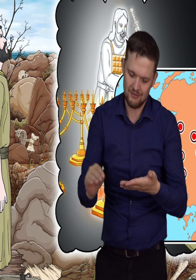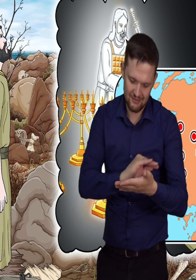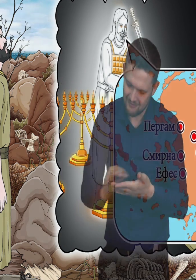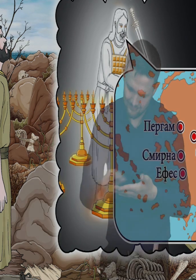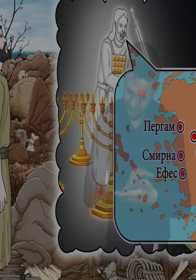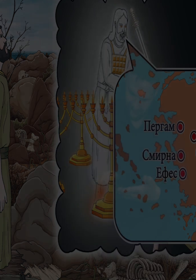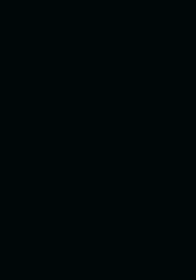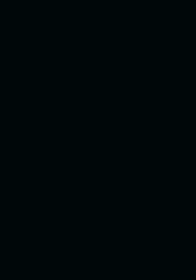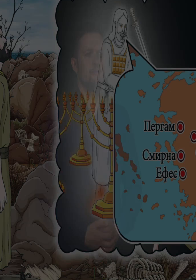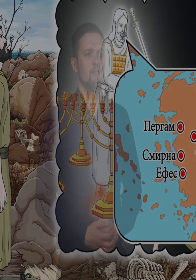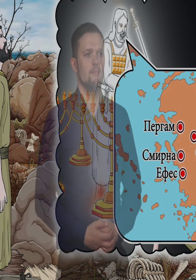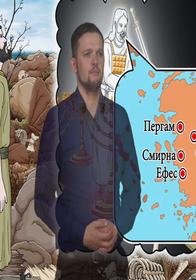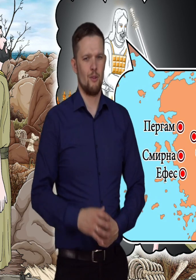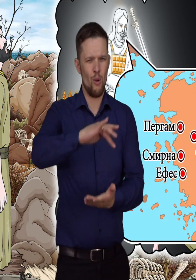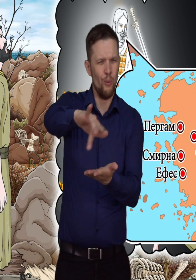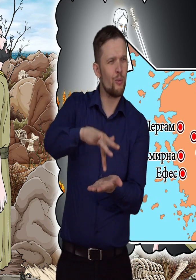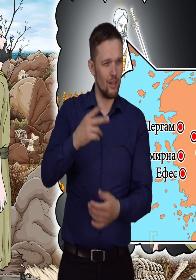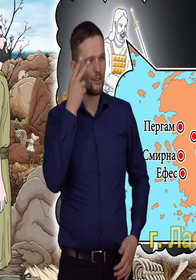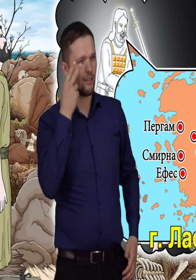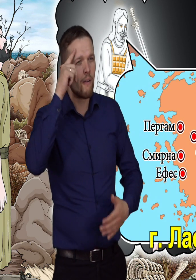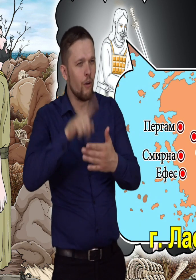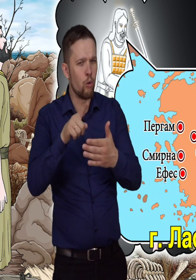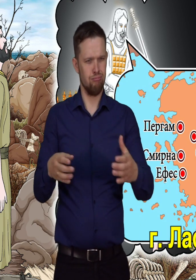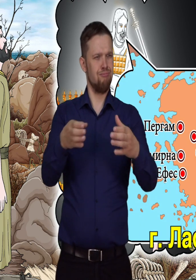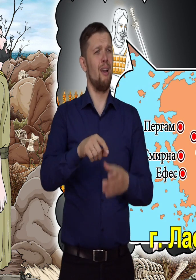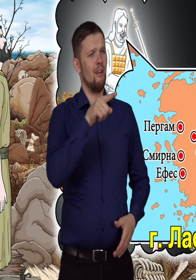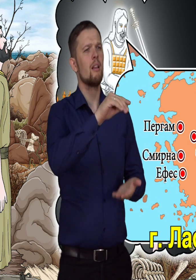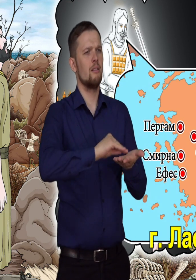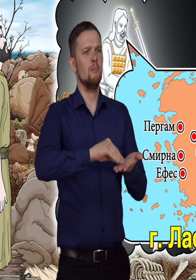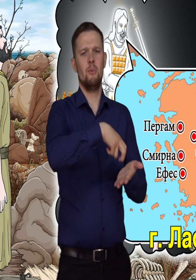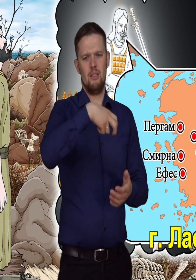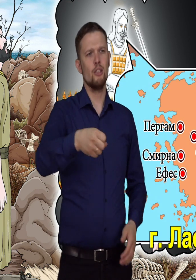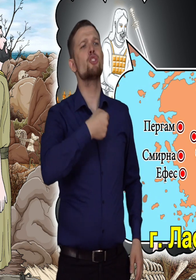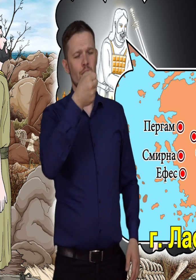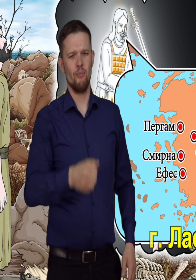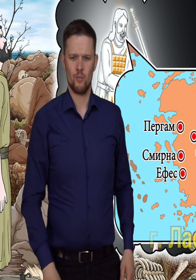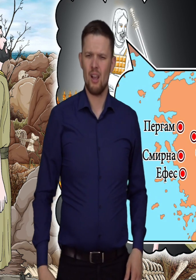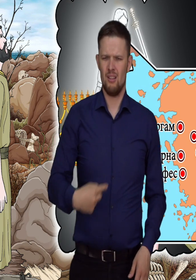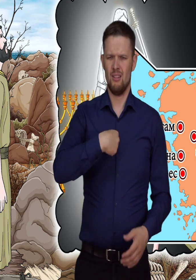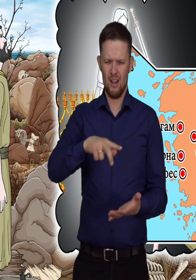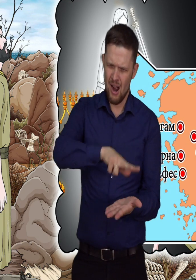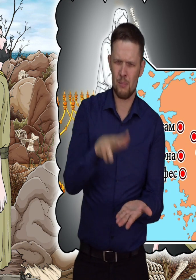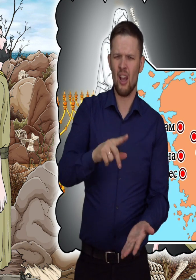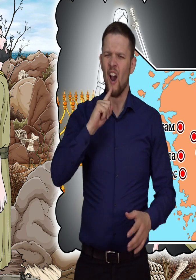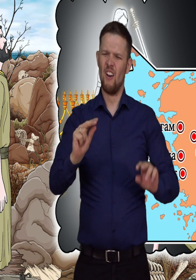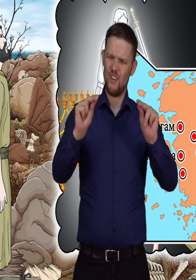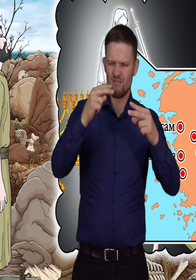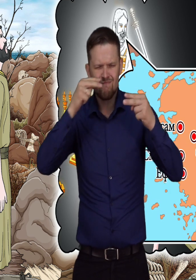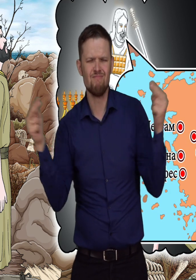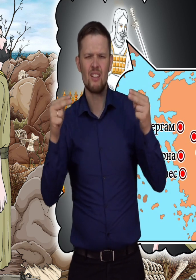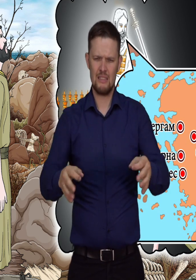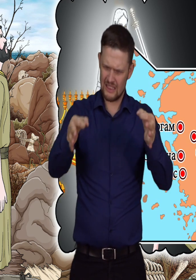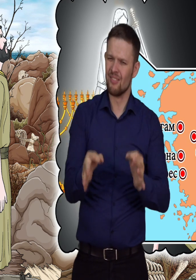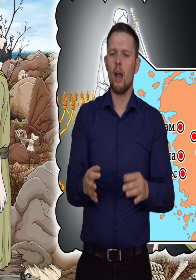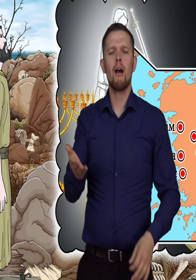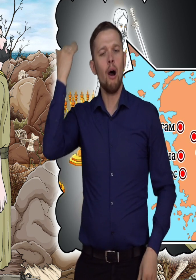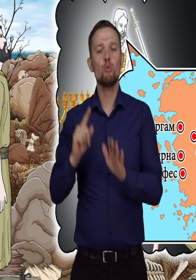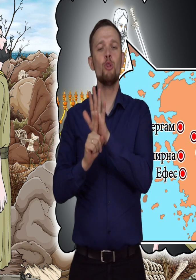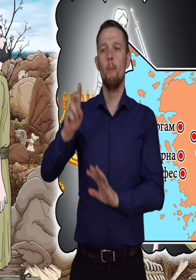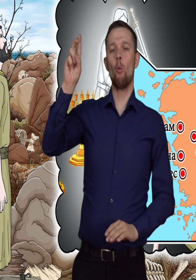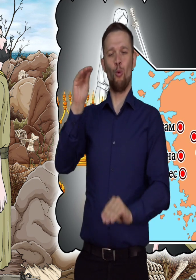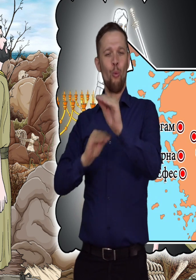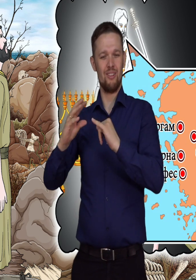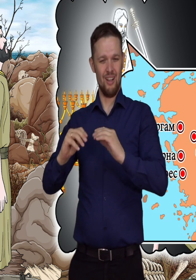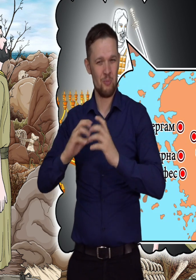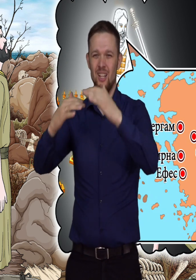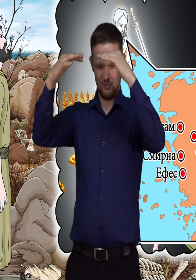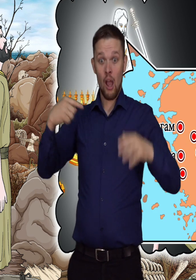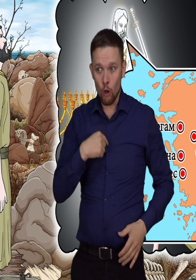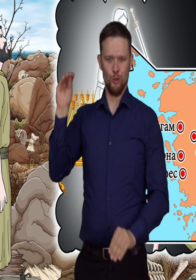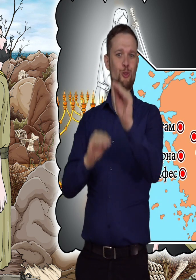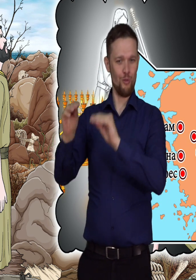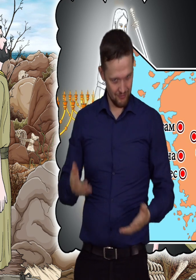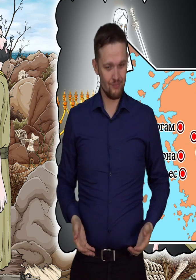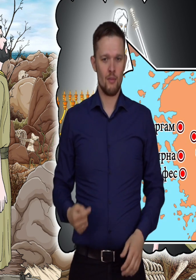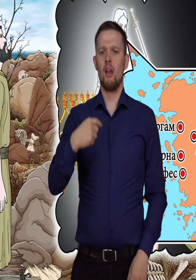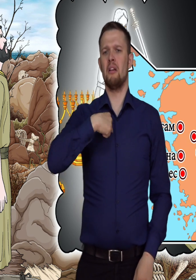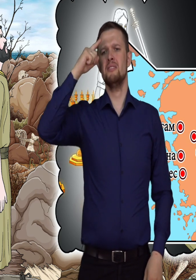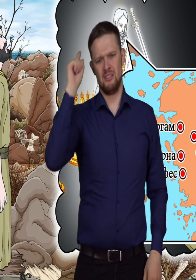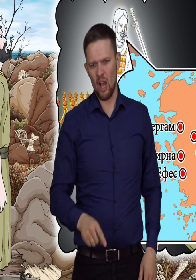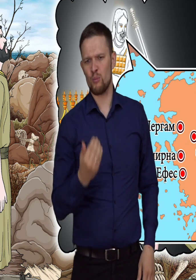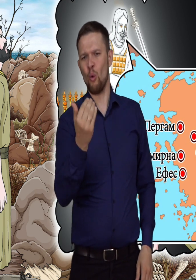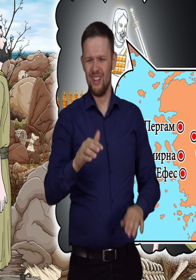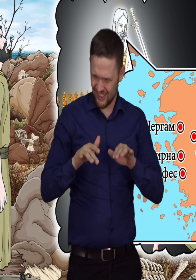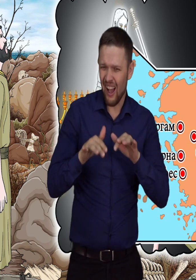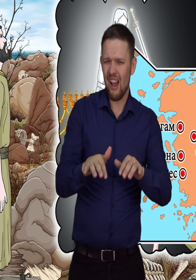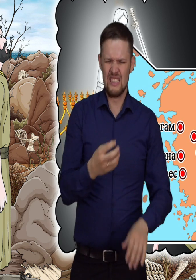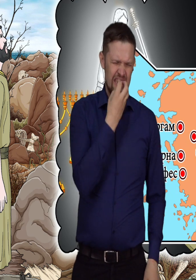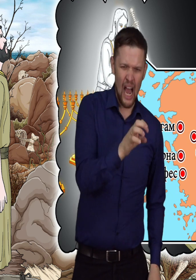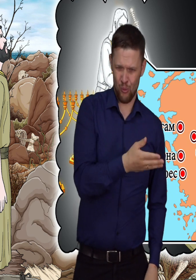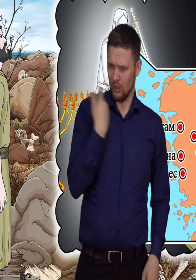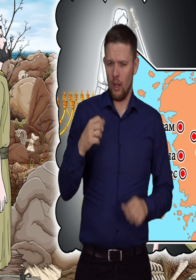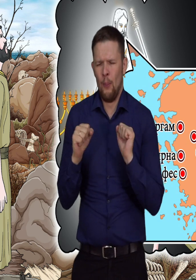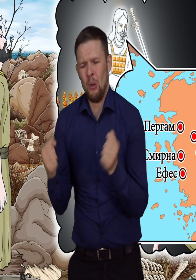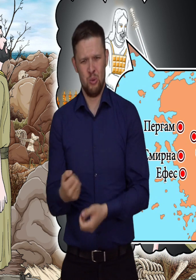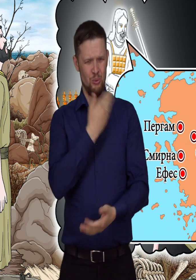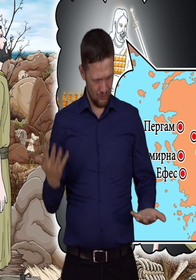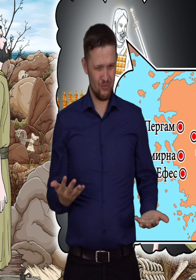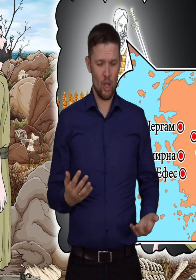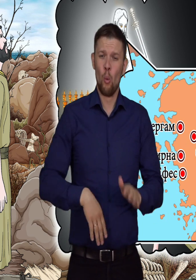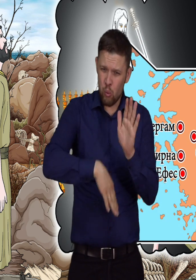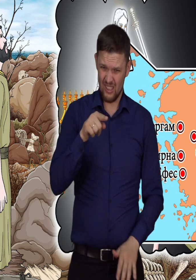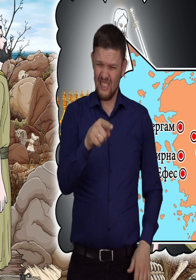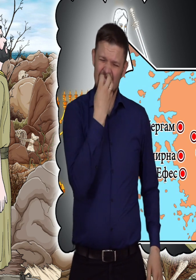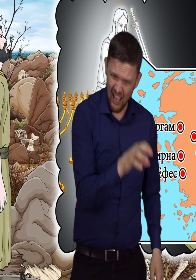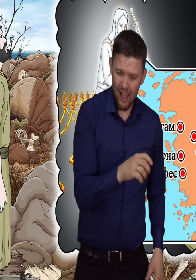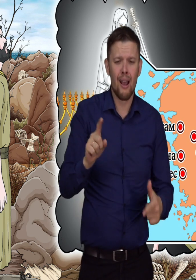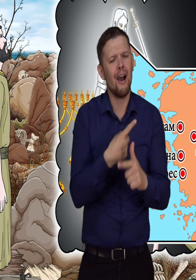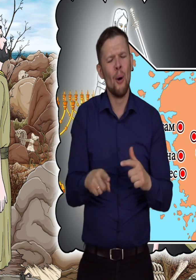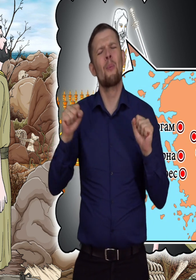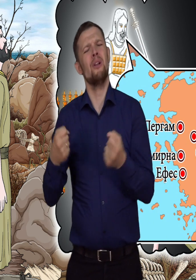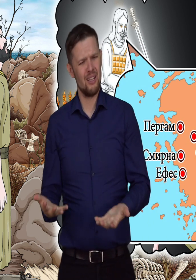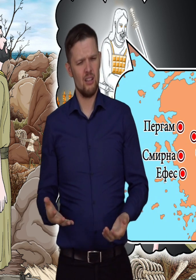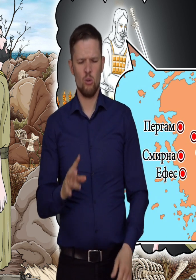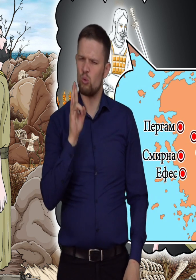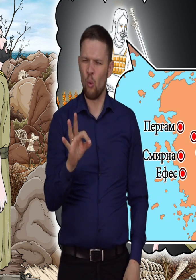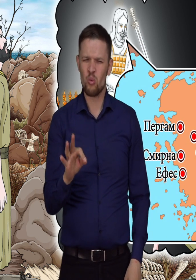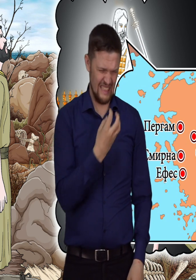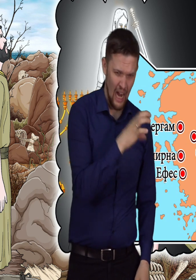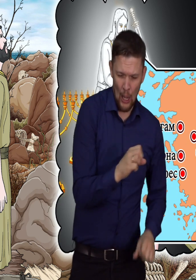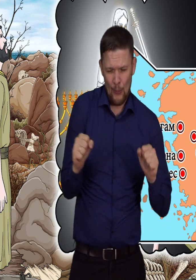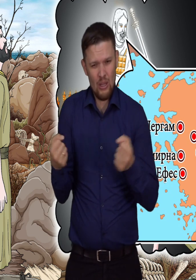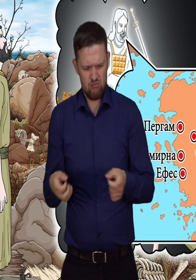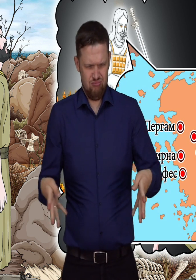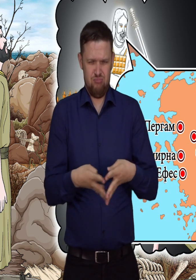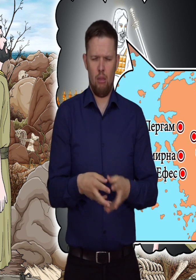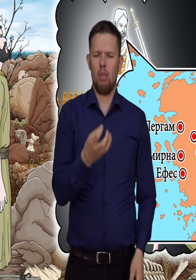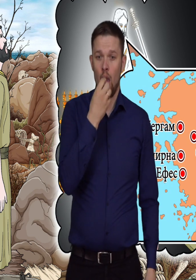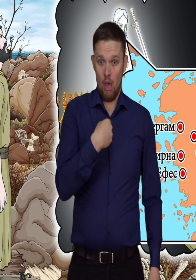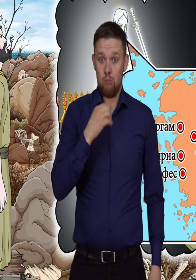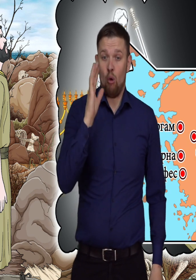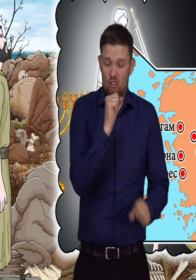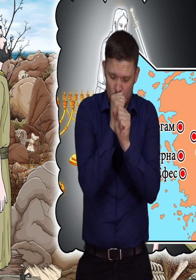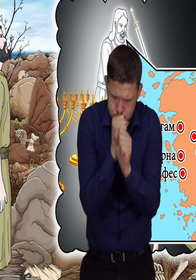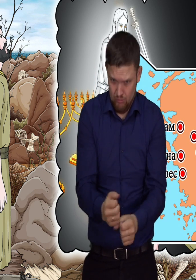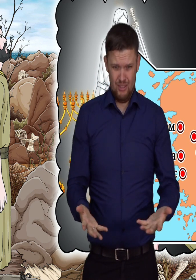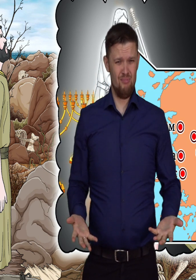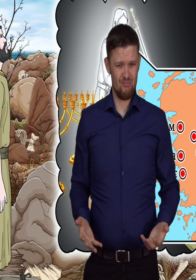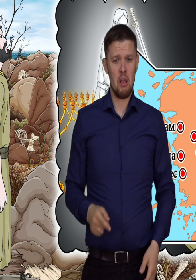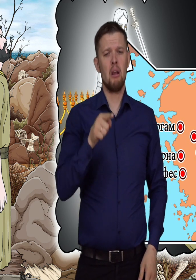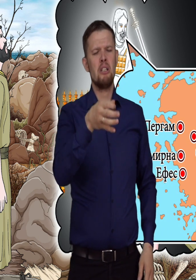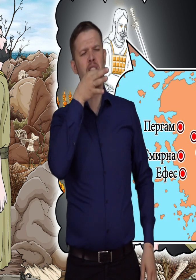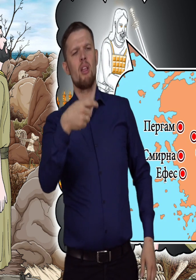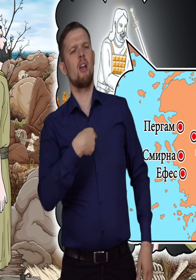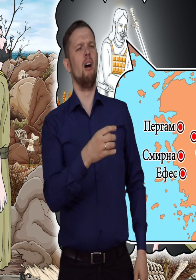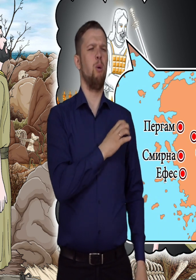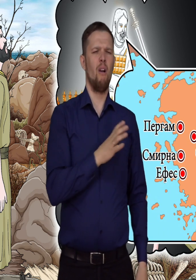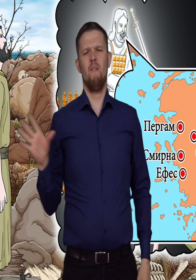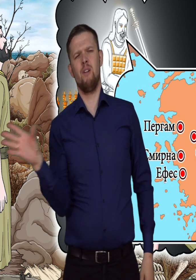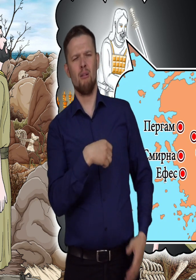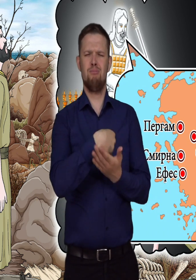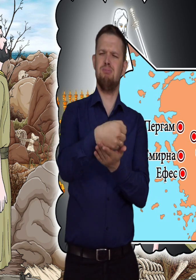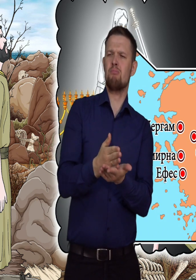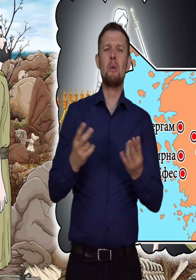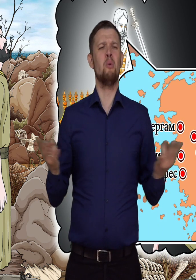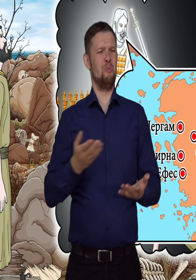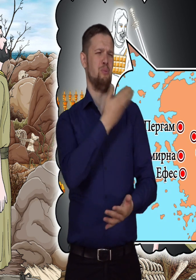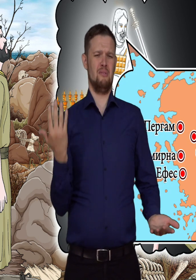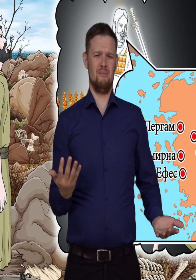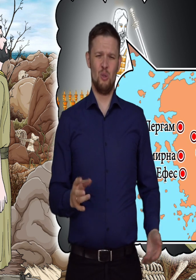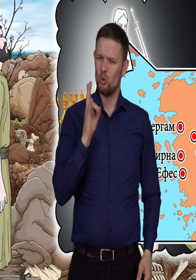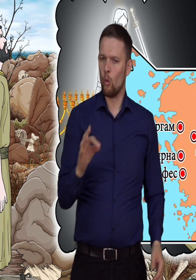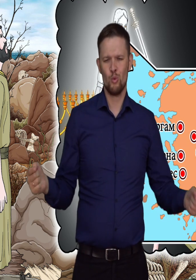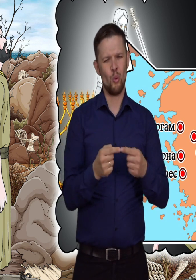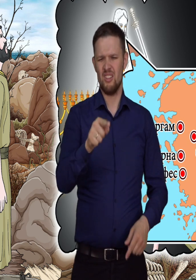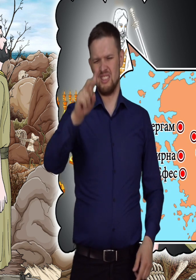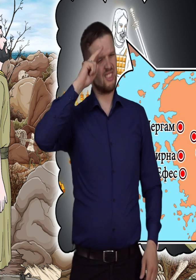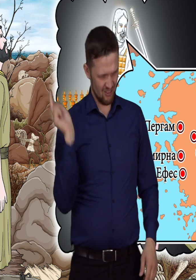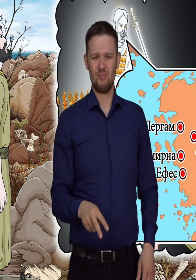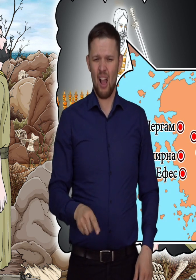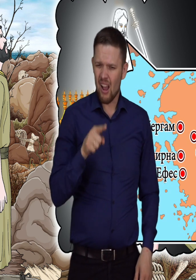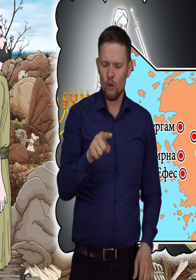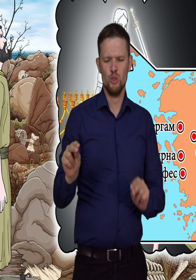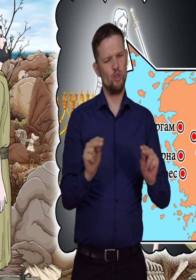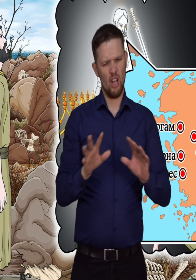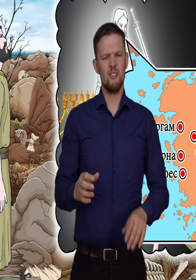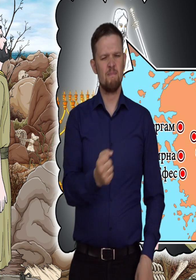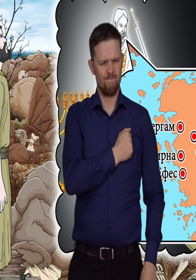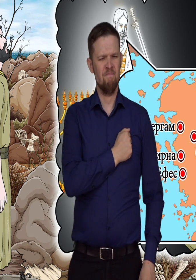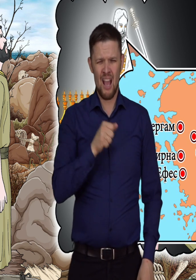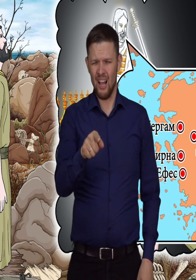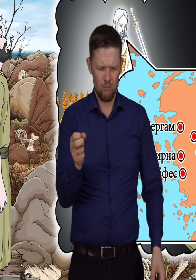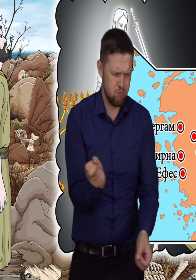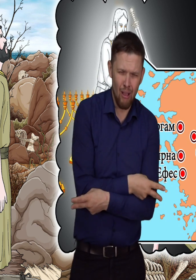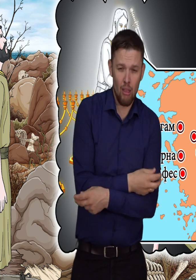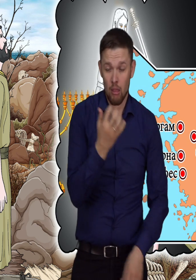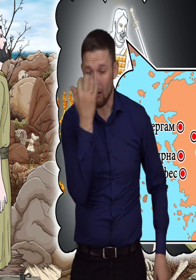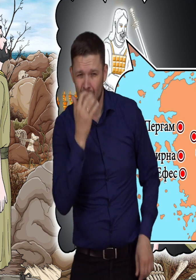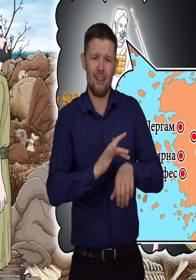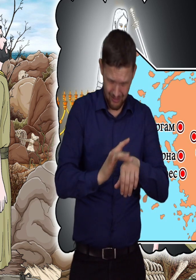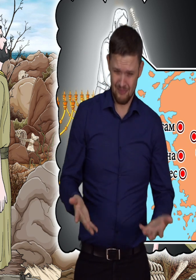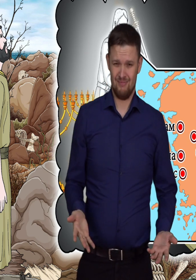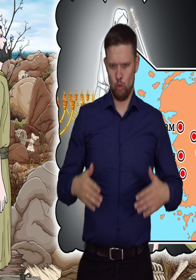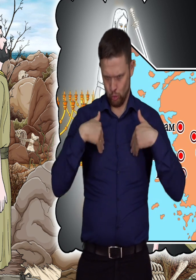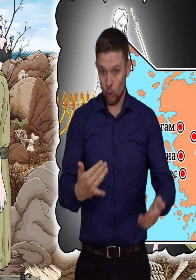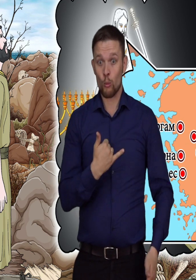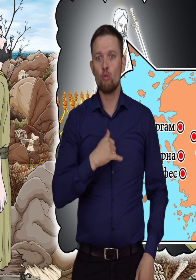To the angel of the church in Laodicea write: These are the words of the Amen, the faithful and true Witness, the Originator of God’s creation. I know your deeds; you are neither cold nor hot. How I wish you were one or the other! So because you are lukewarm—neither hot nor cold—I am about to vomit you out of My mouth! You say, ‘I am rich; I have grown wealthy and need nothing.’